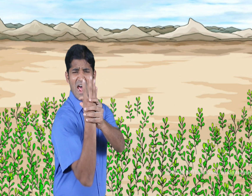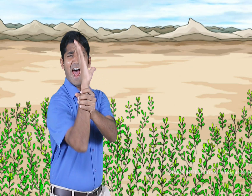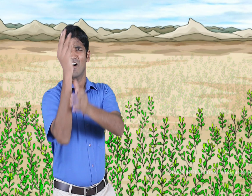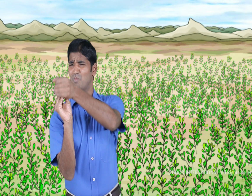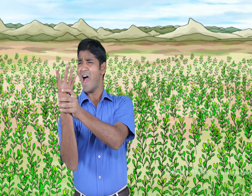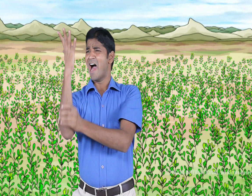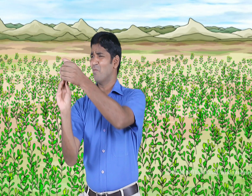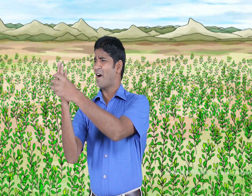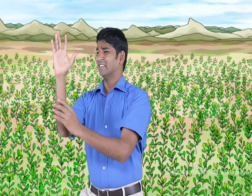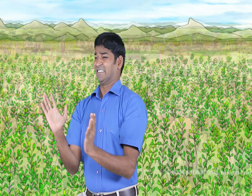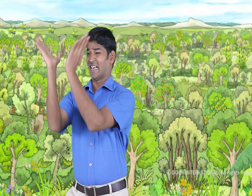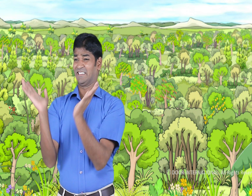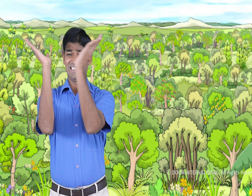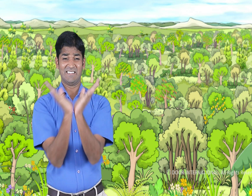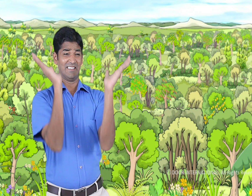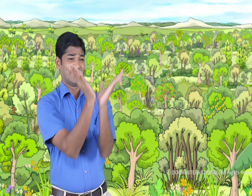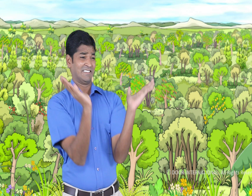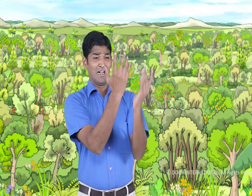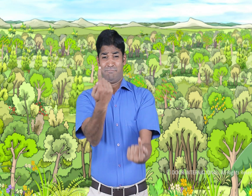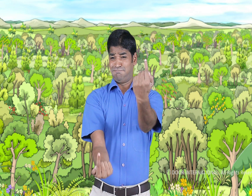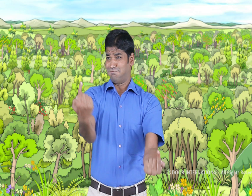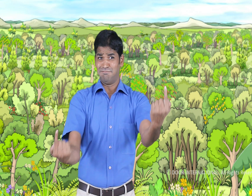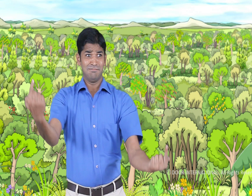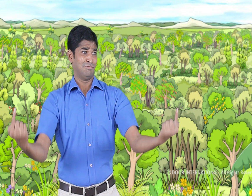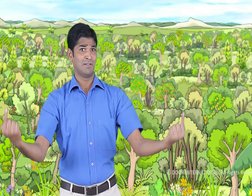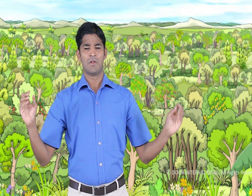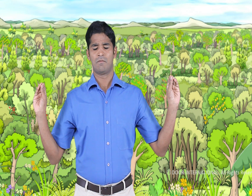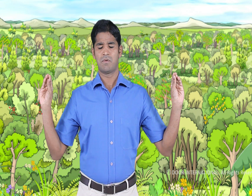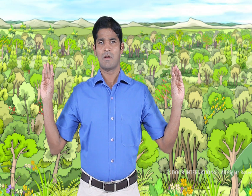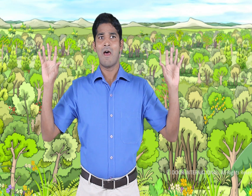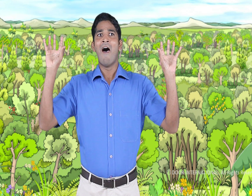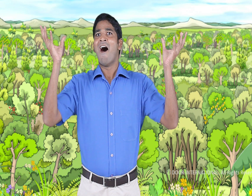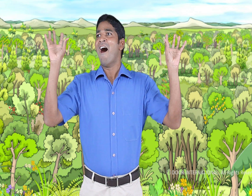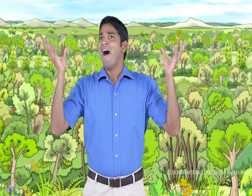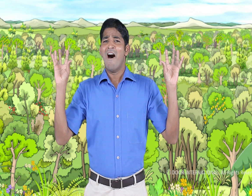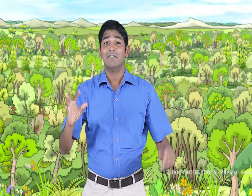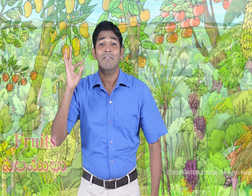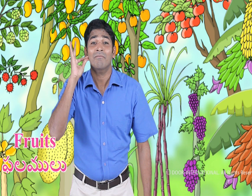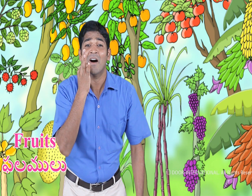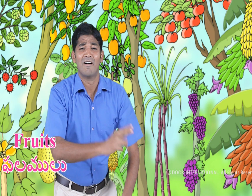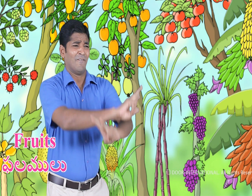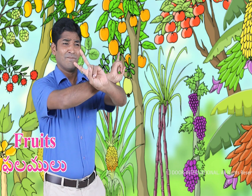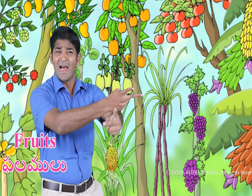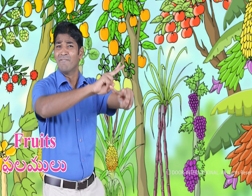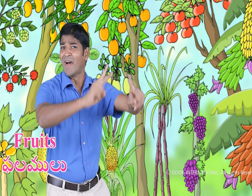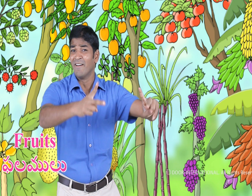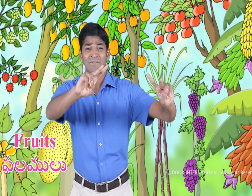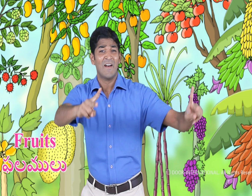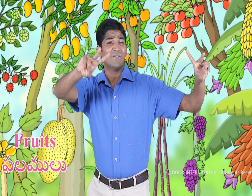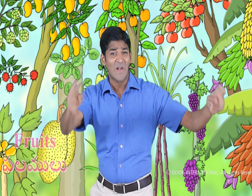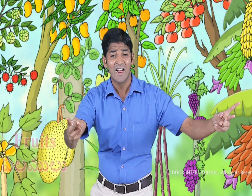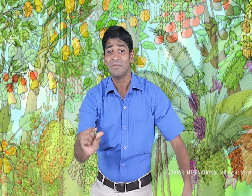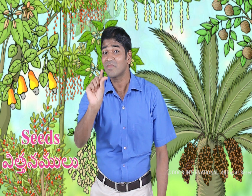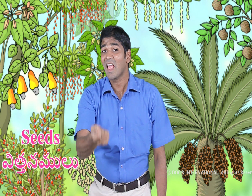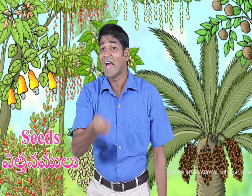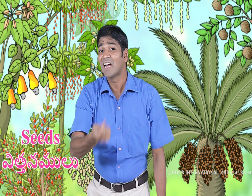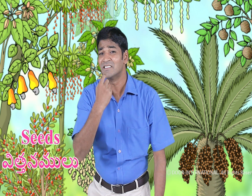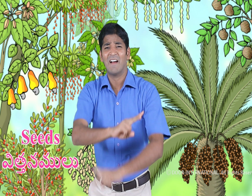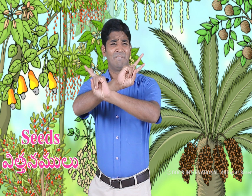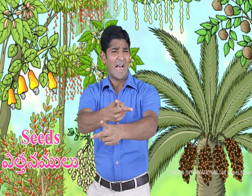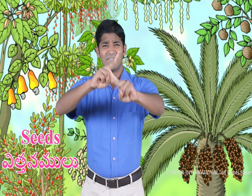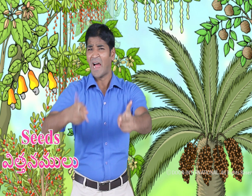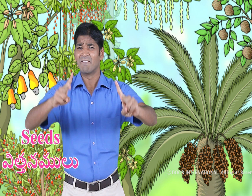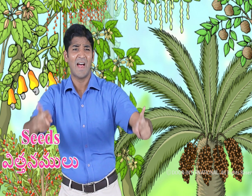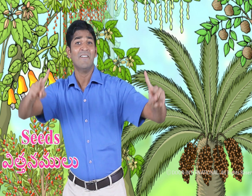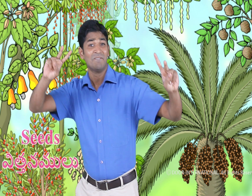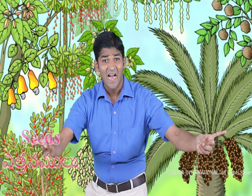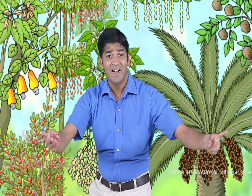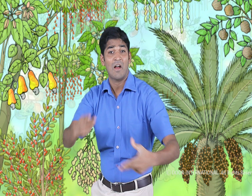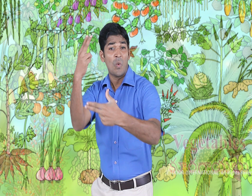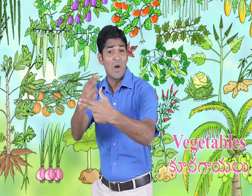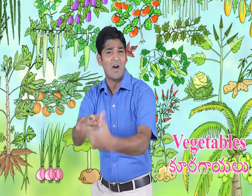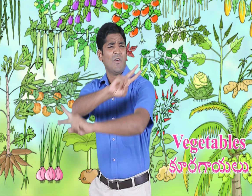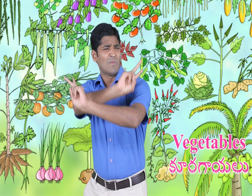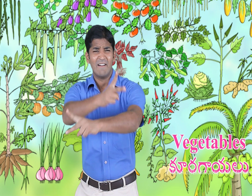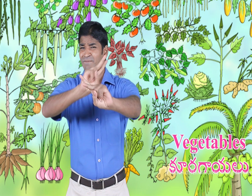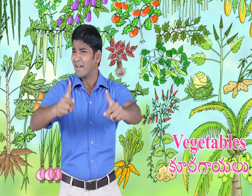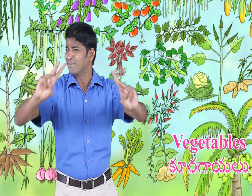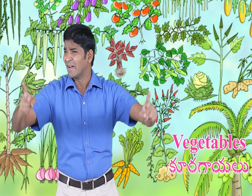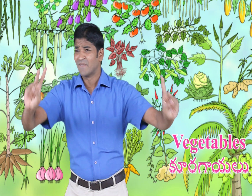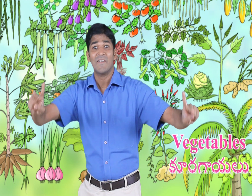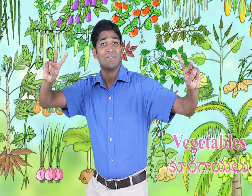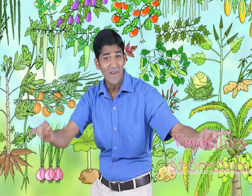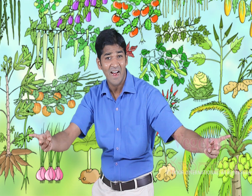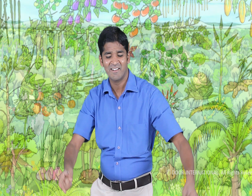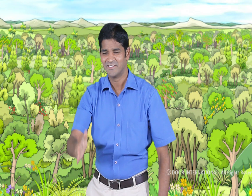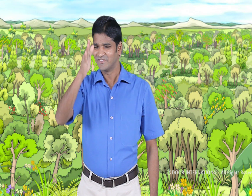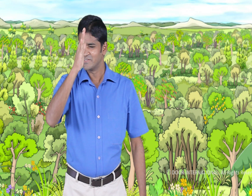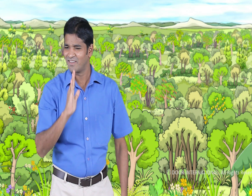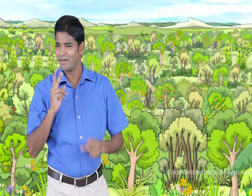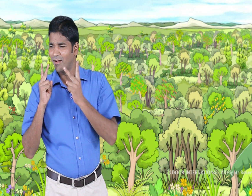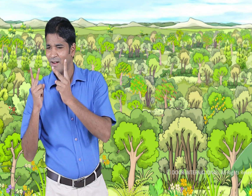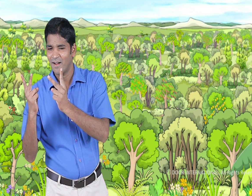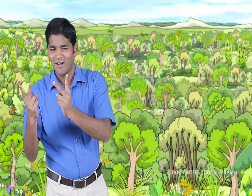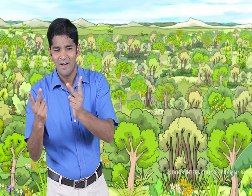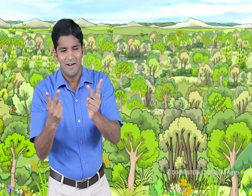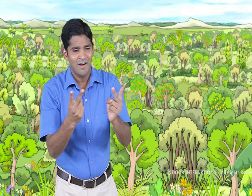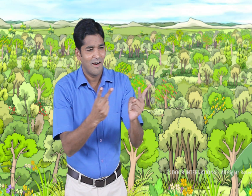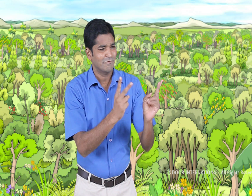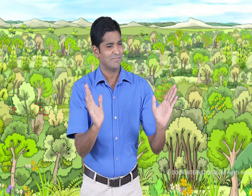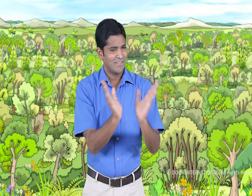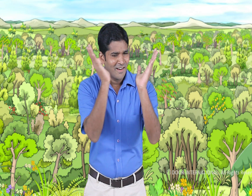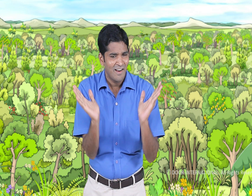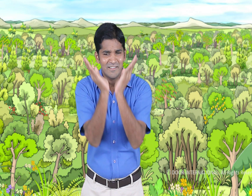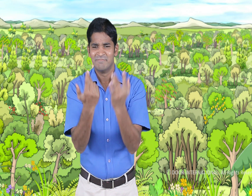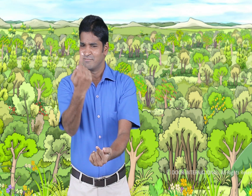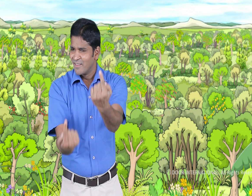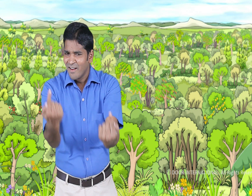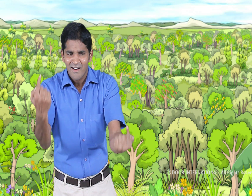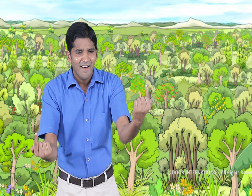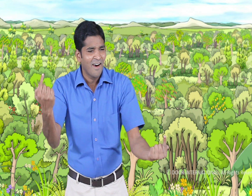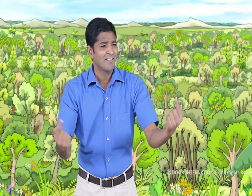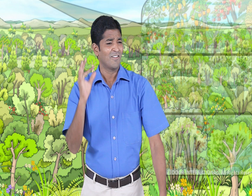The earth produced vegetation: seed-bearing plants according to their kinds and trees bearing fruit with seed according to their kinds.